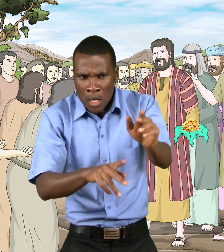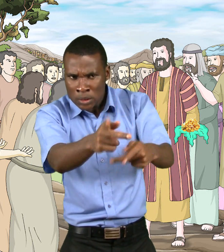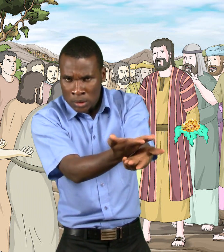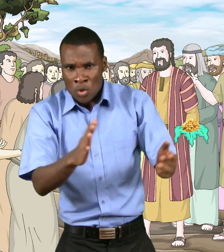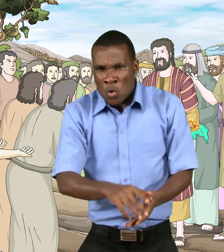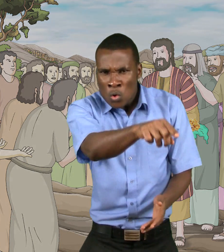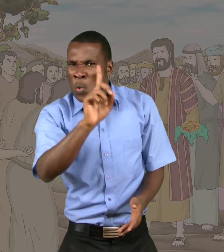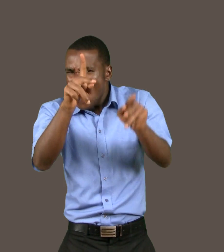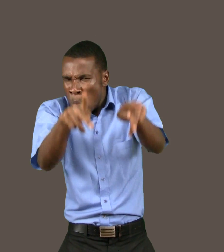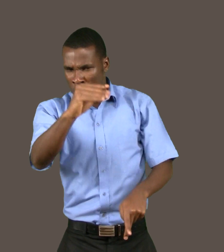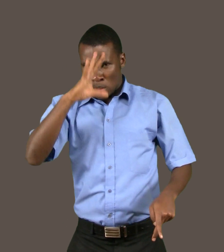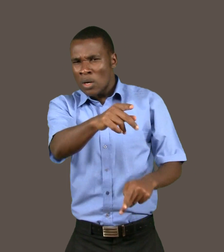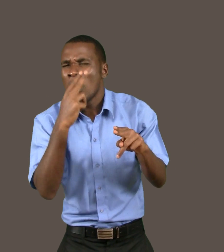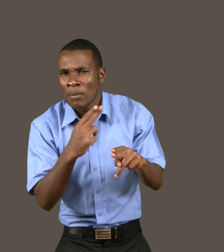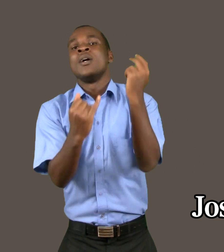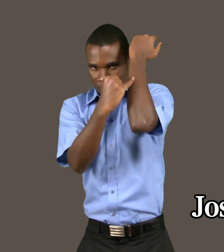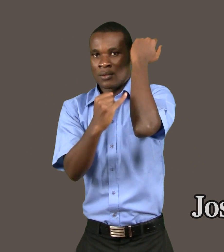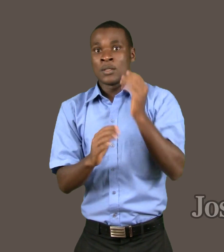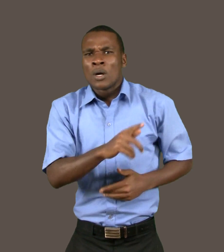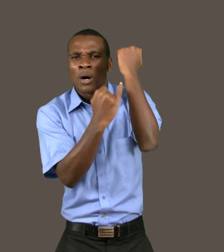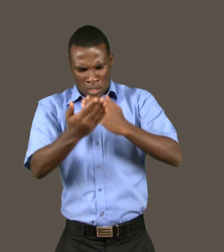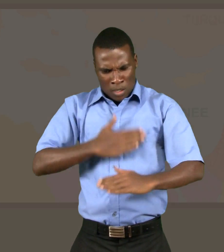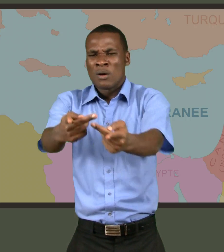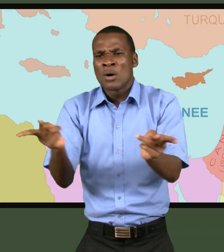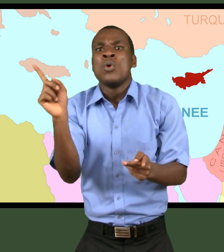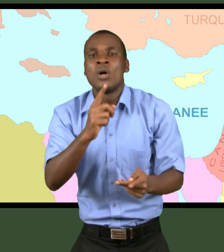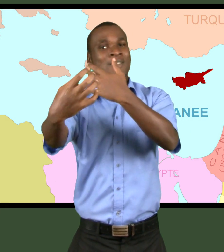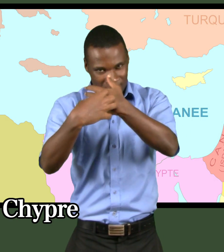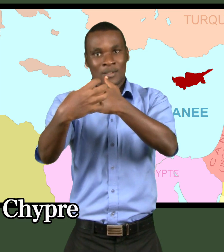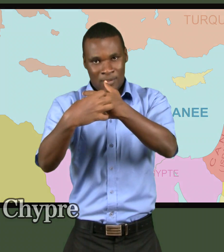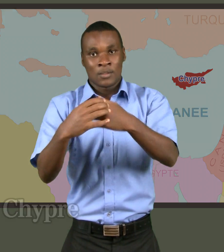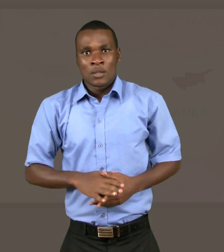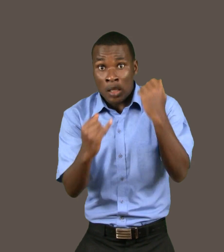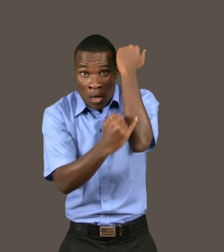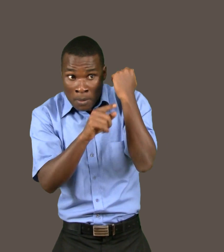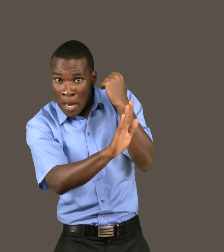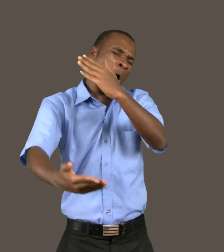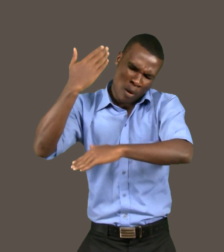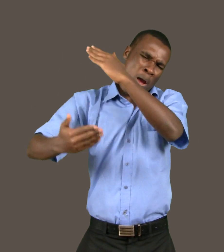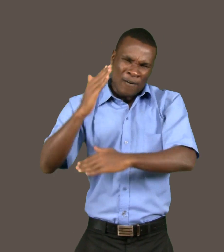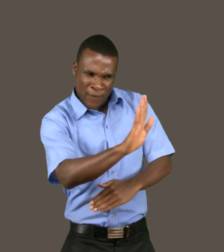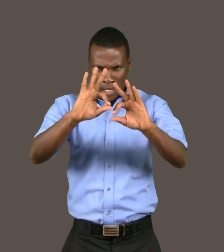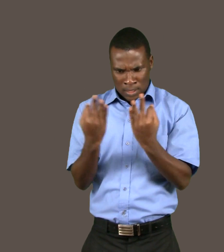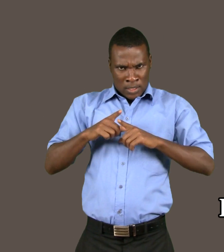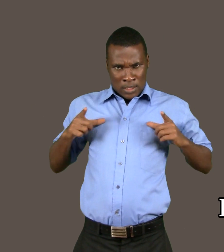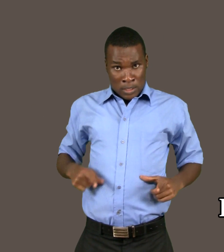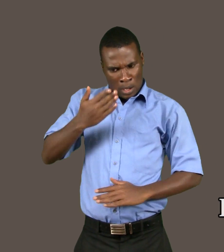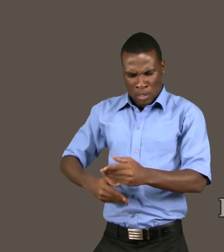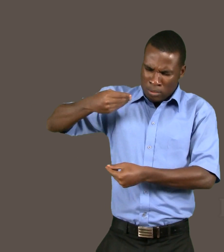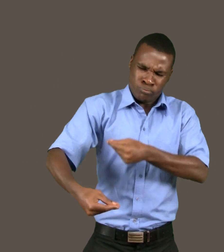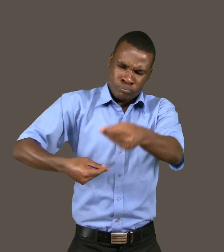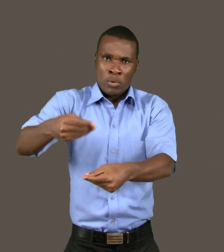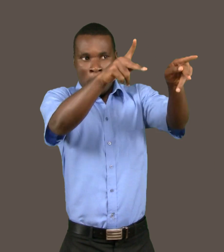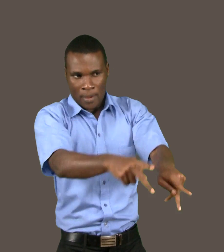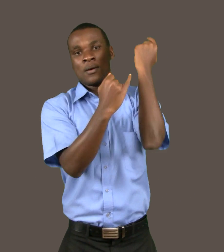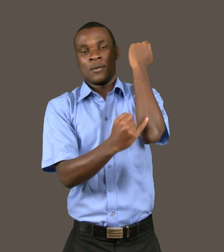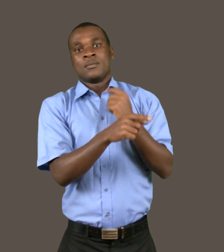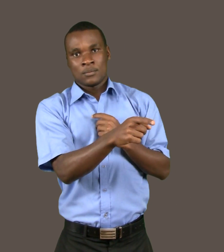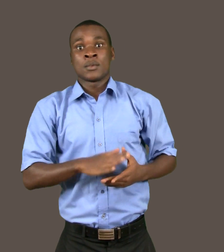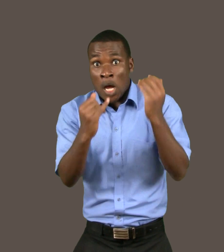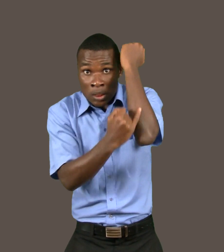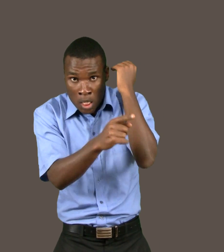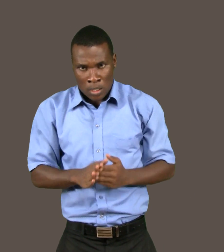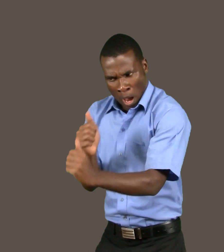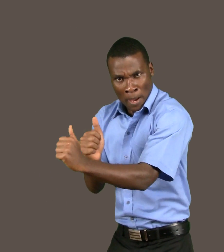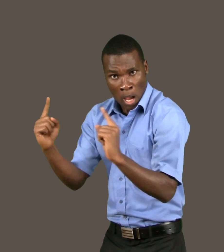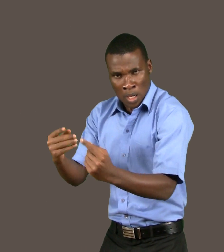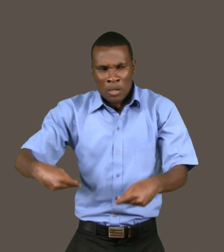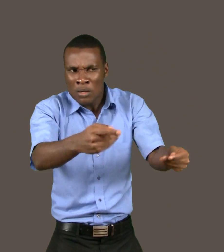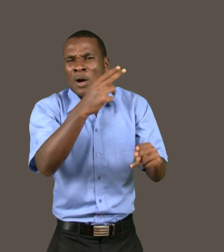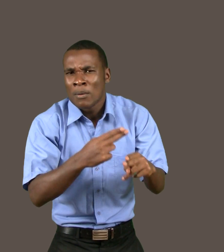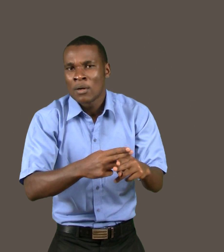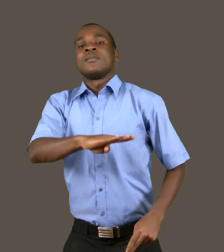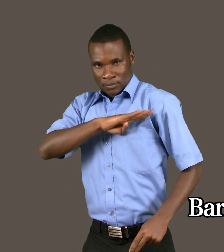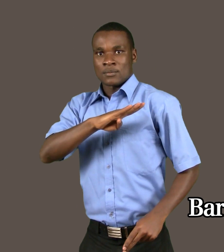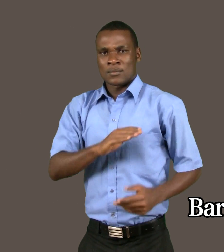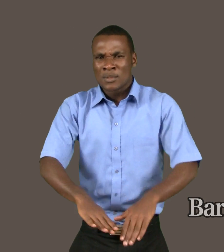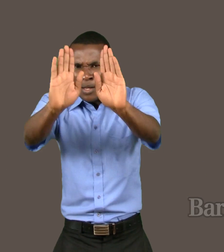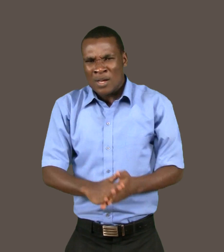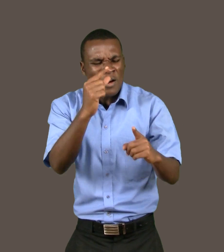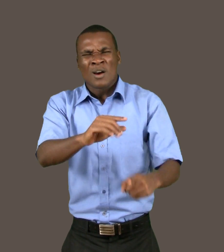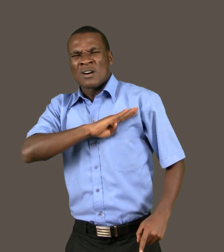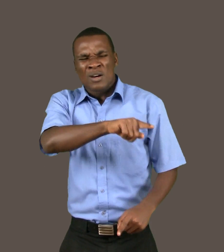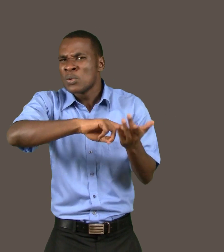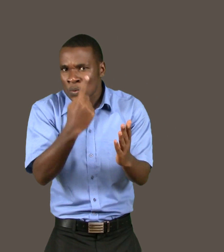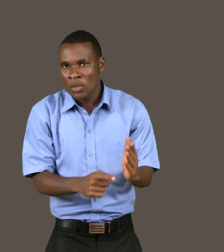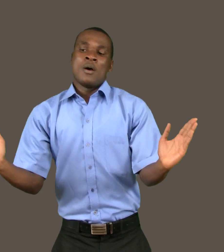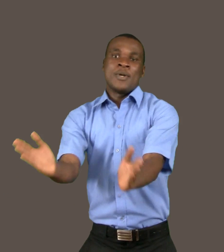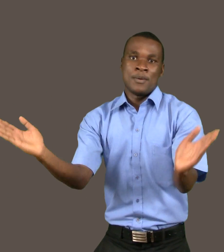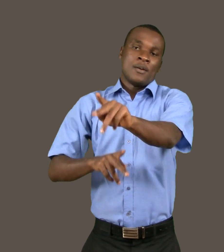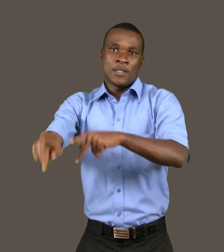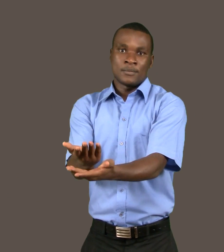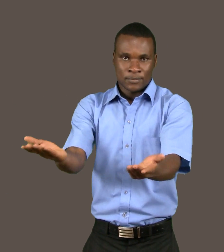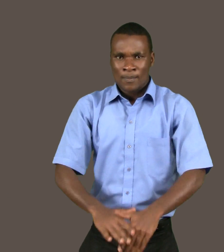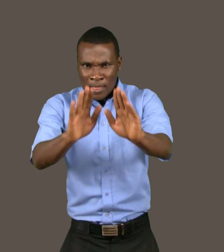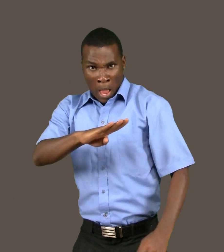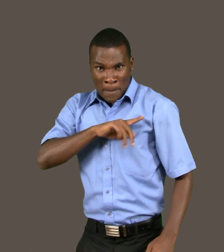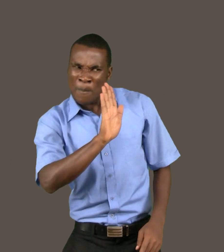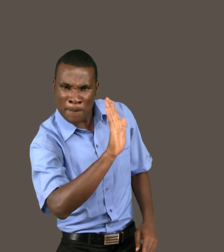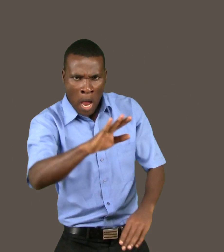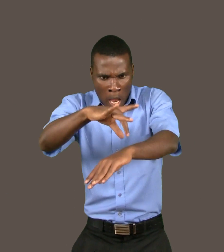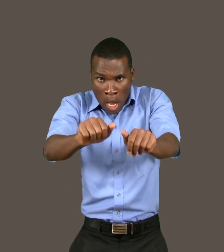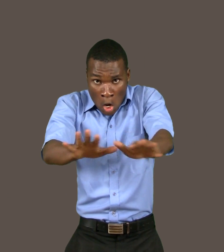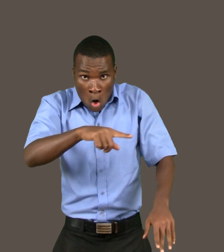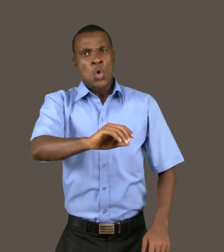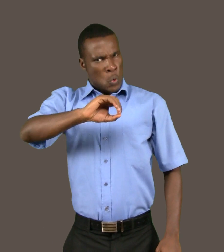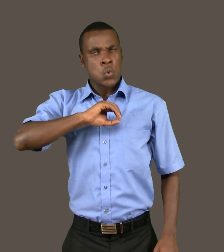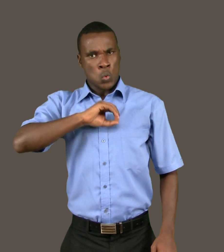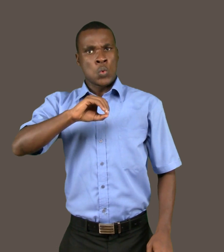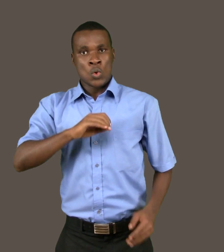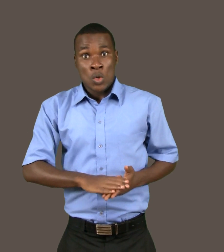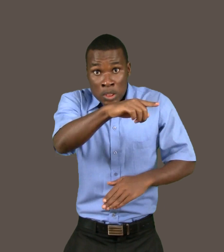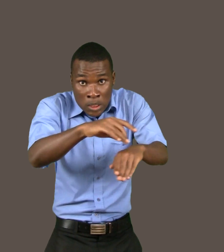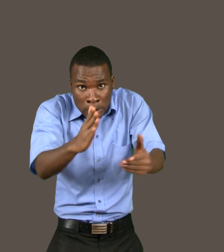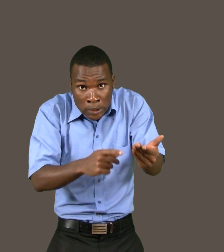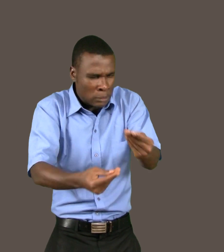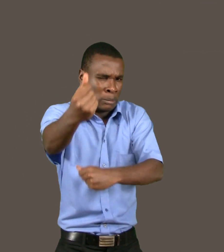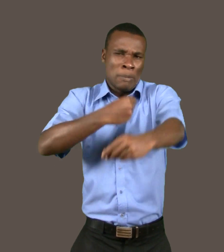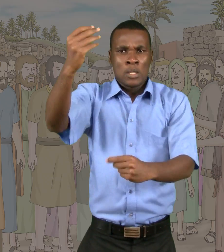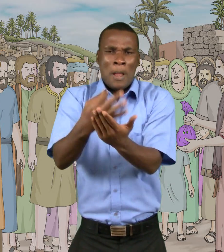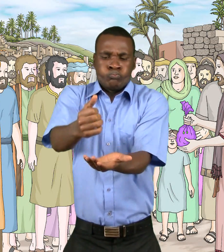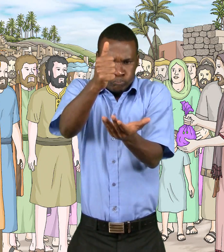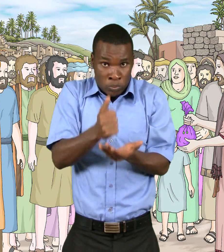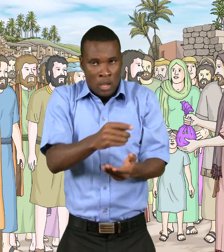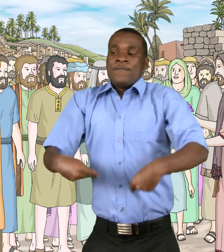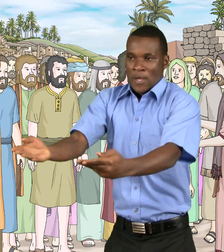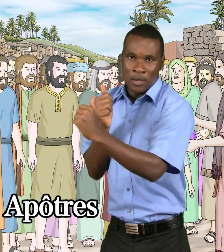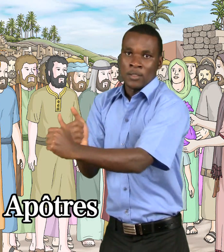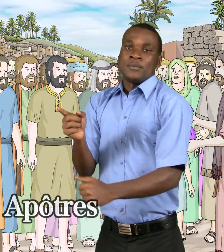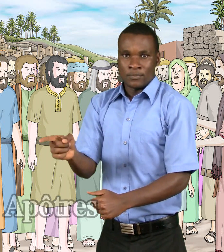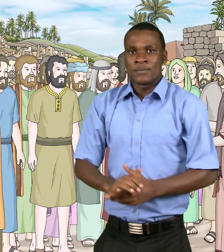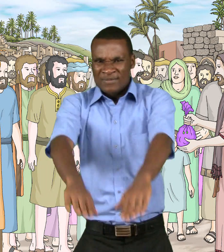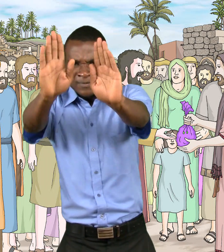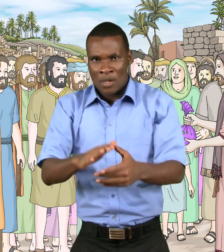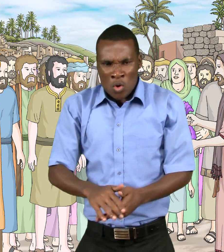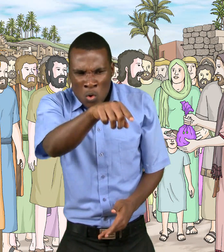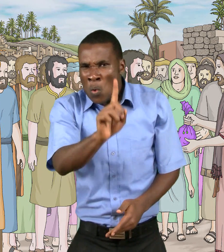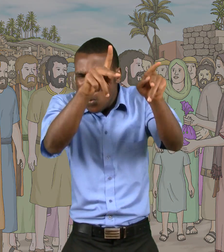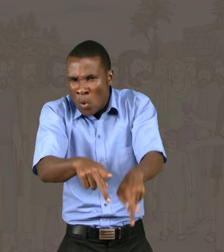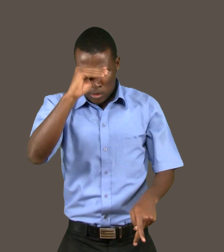Joseph, a Levite from Cyprus, whom the apostles called Barnabas (meaning Son of Encouragement), sold a field he owned, brought the money, and laid it at the apostles’ feet.